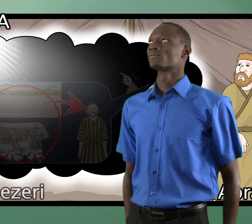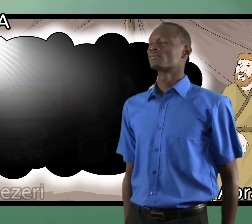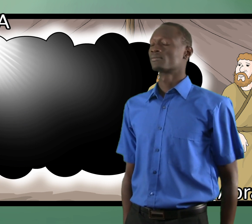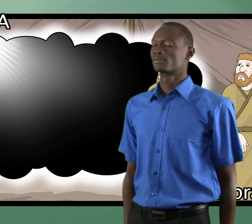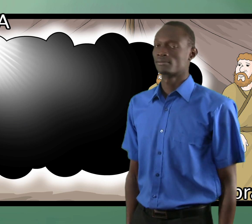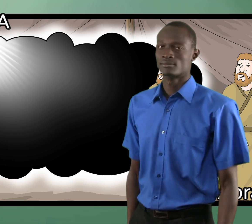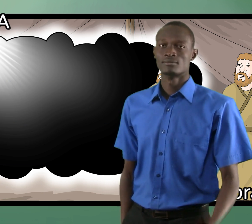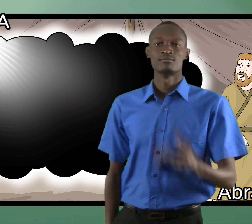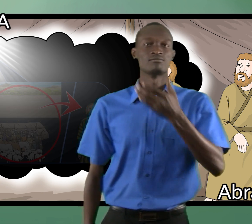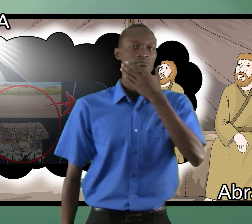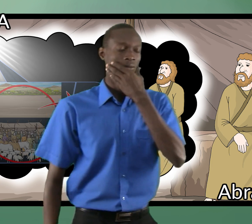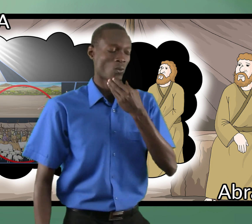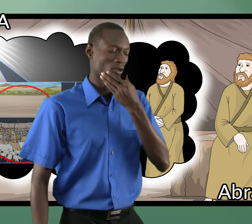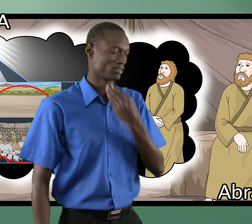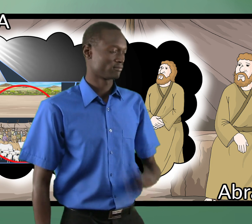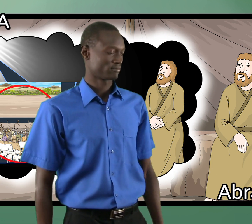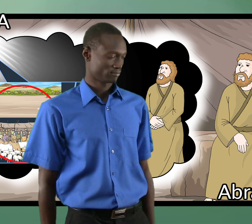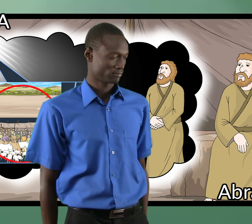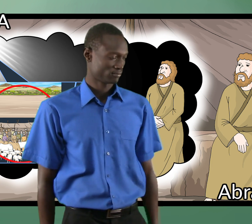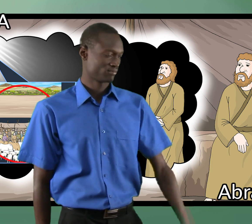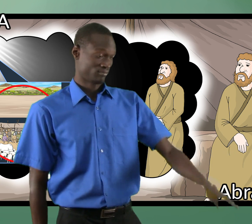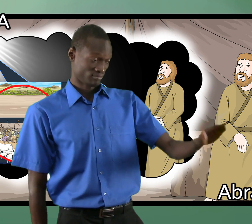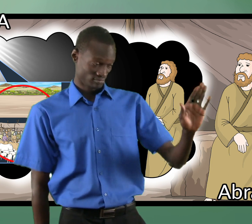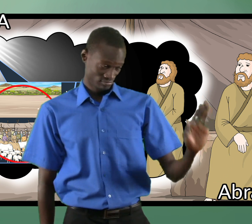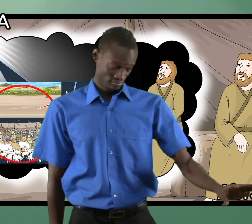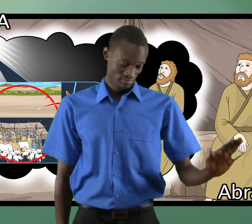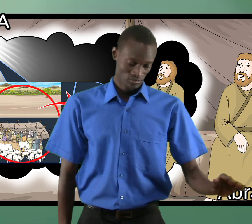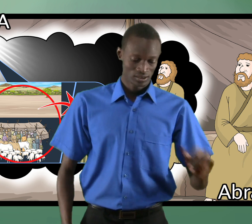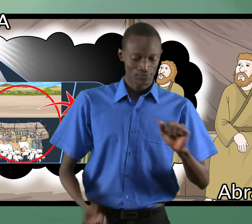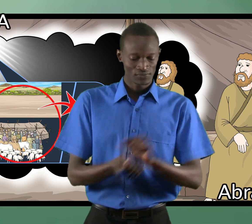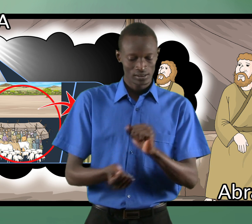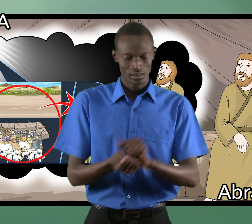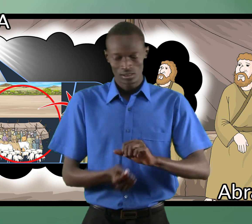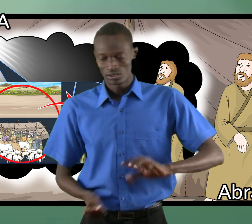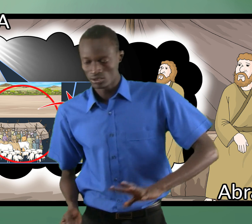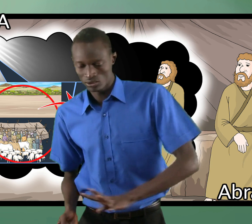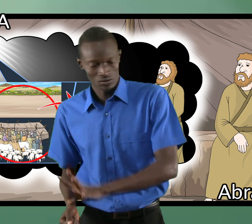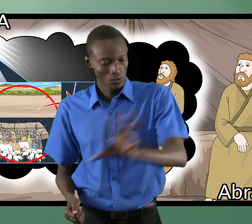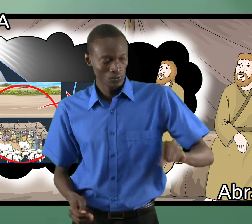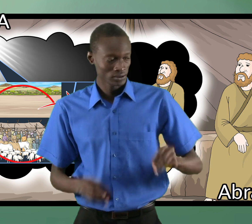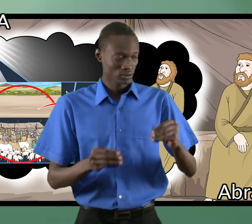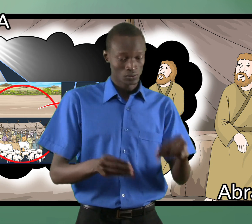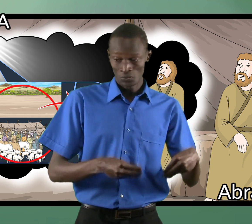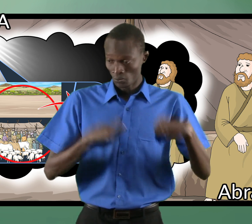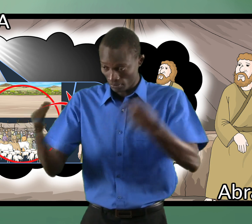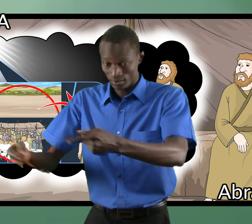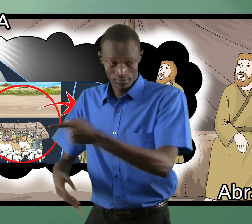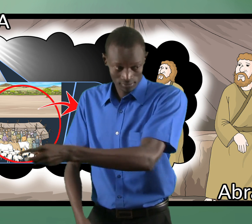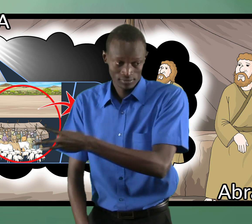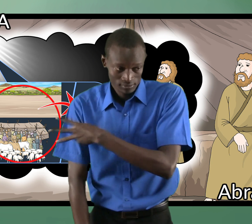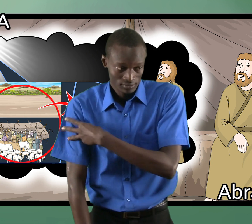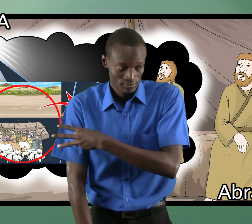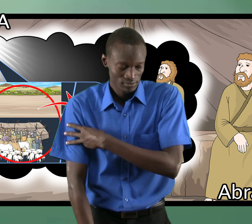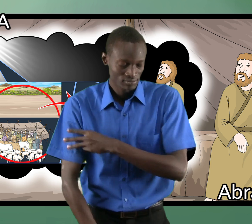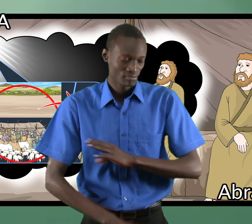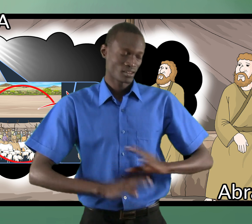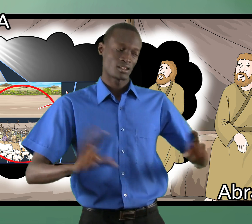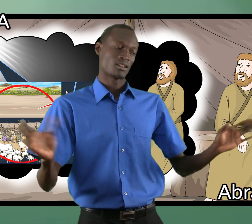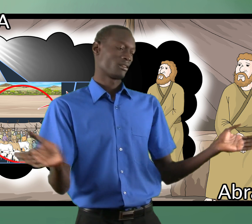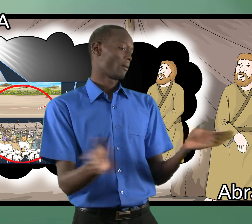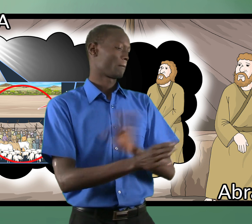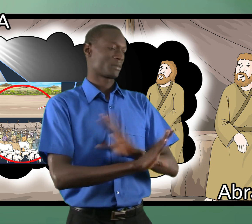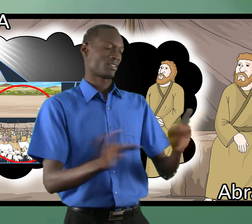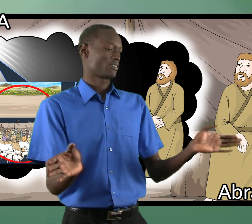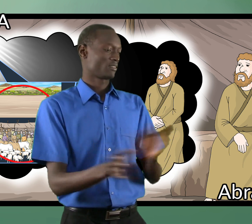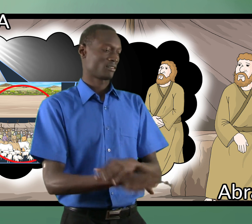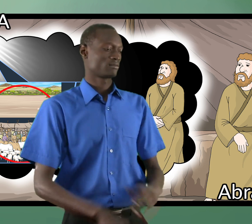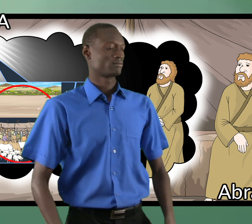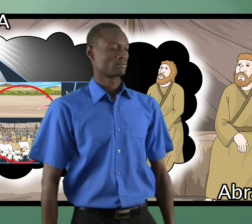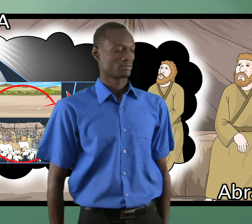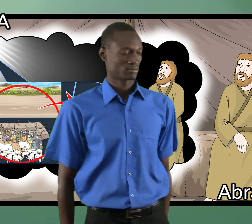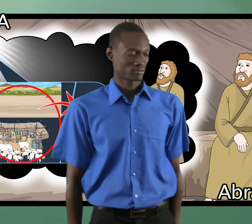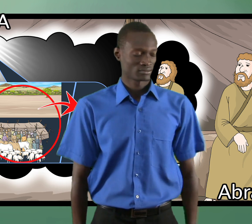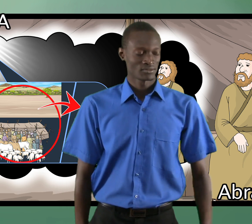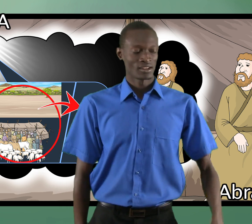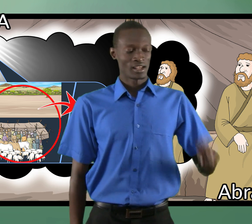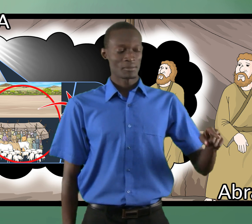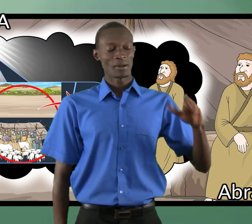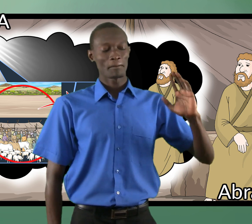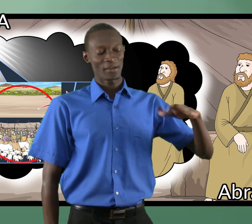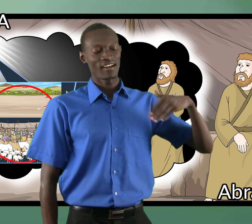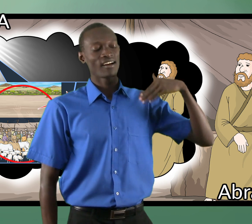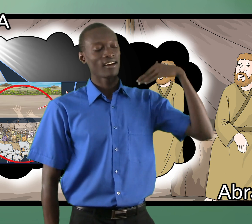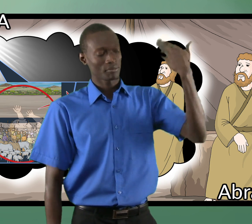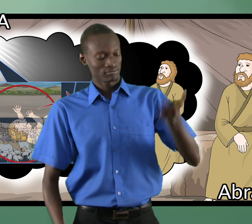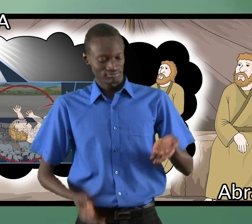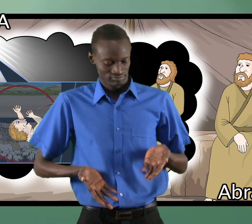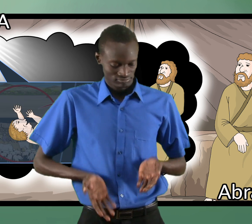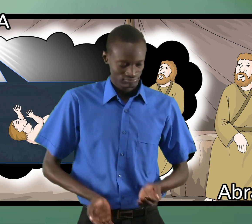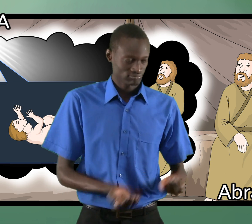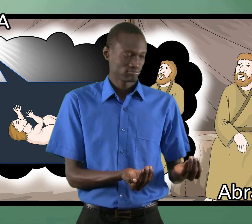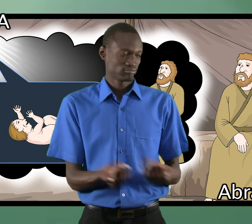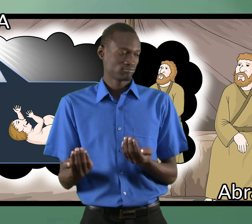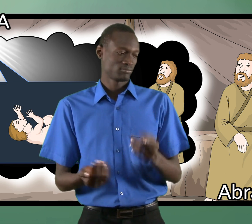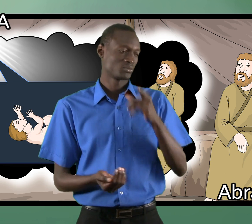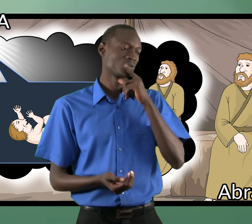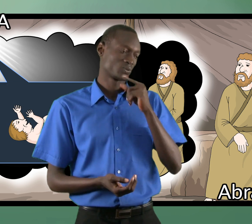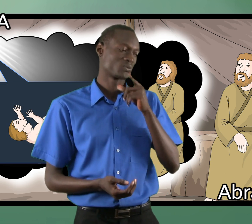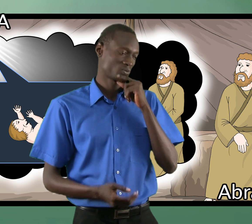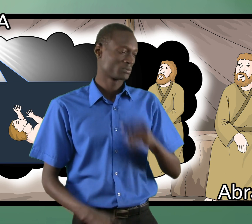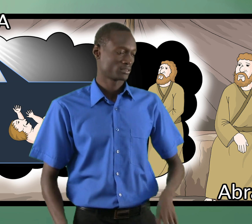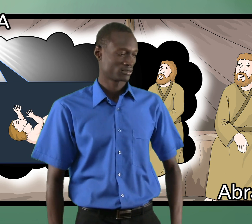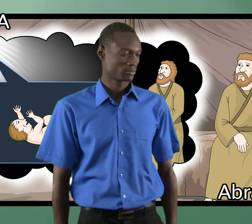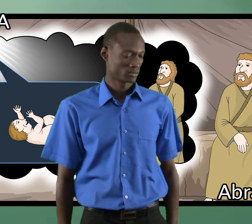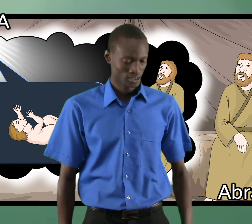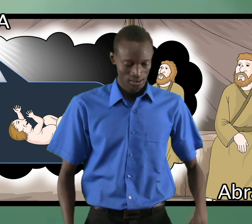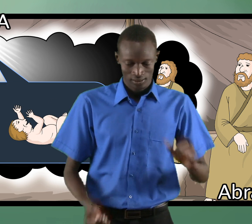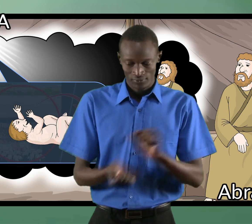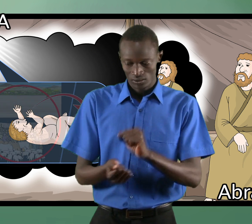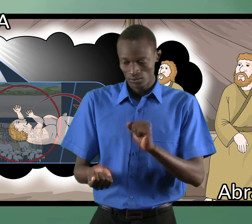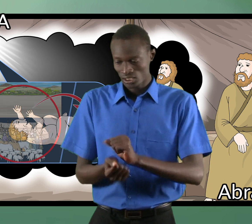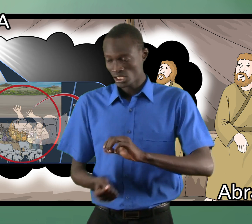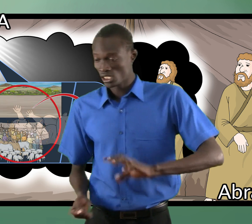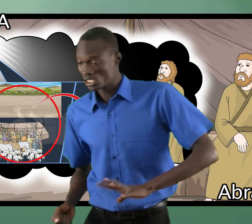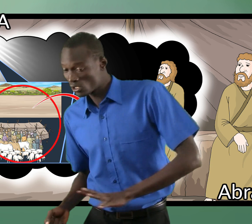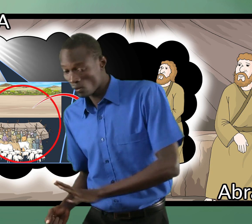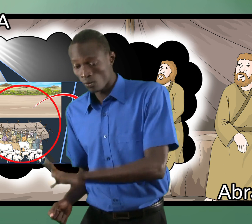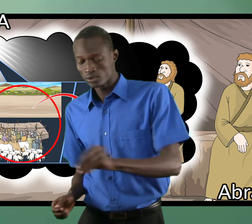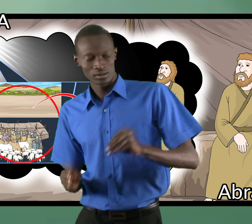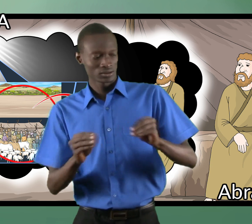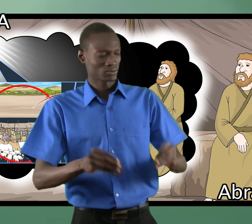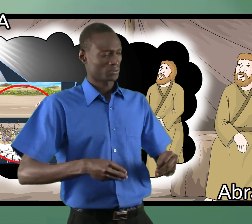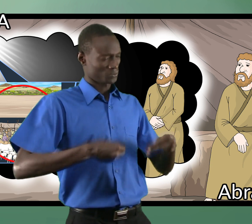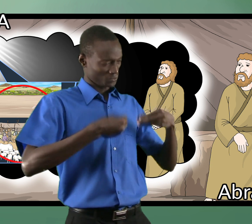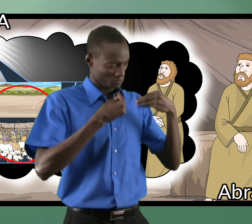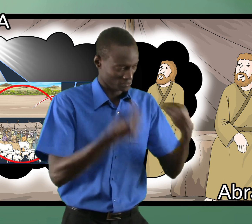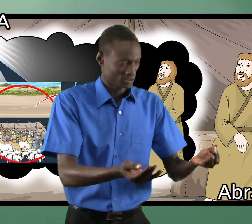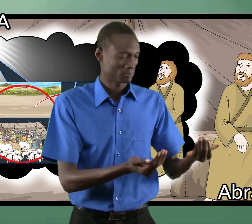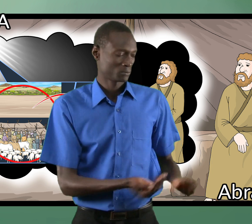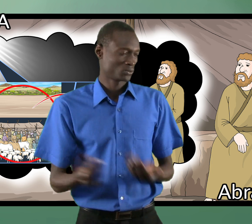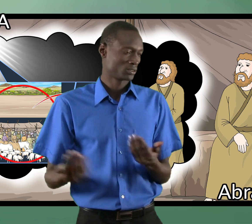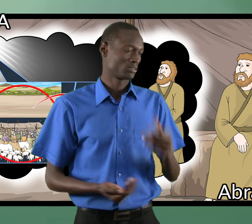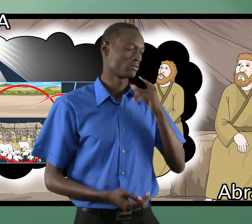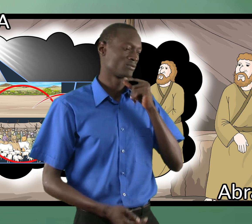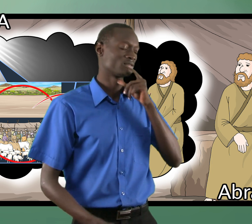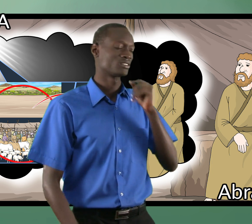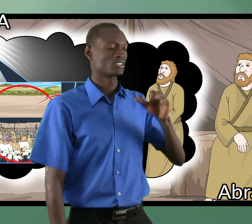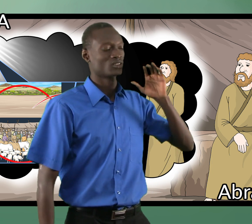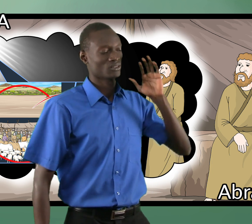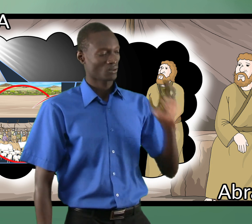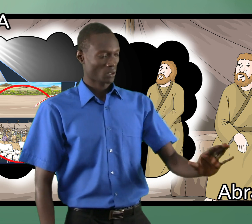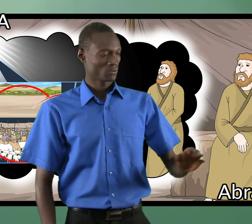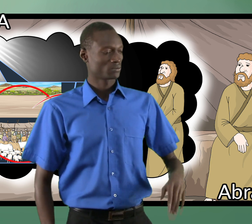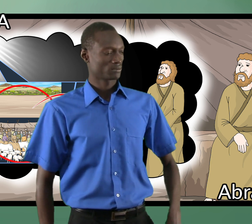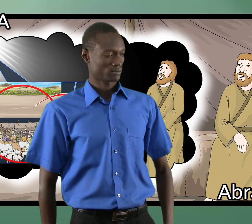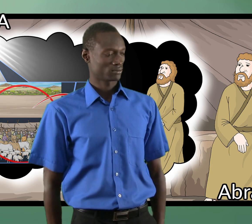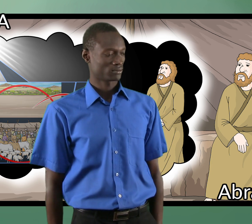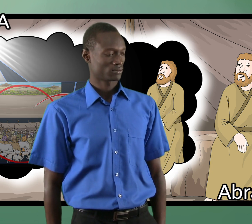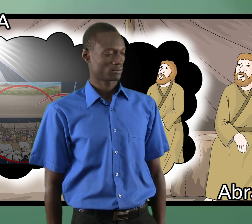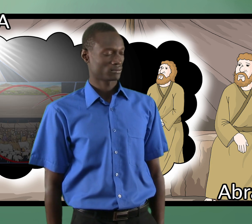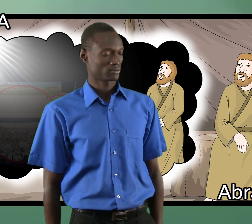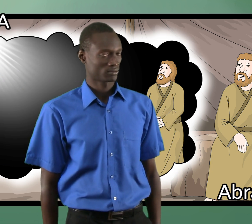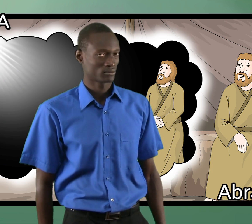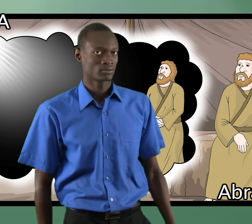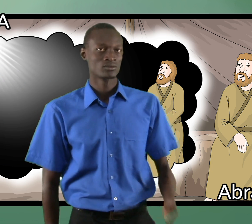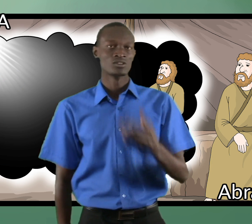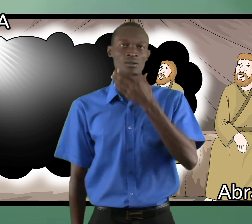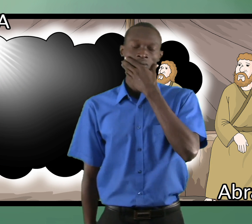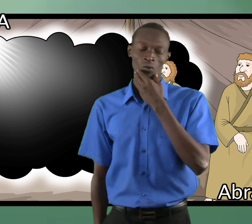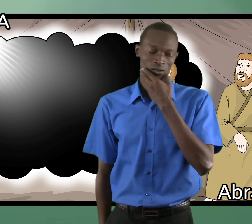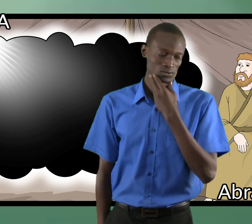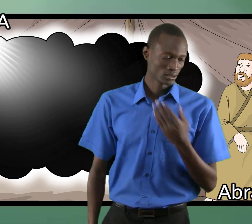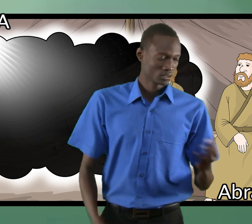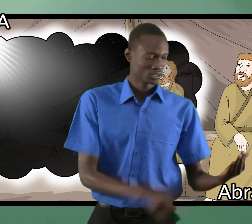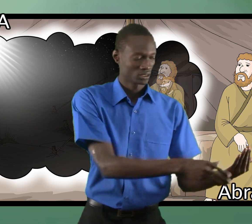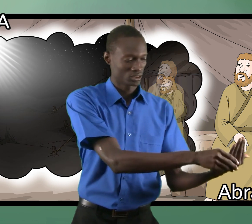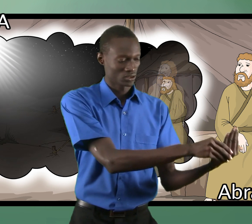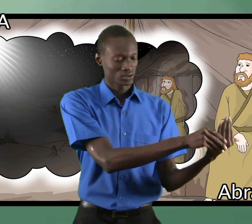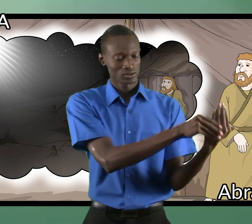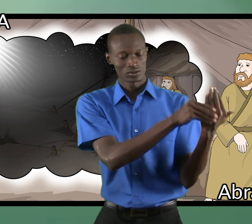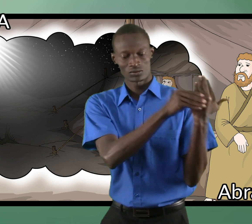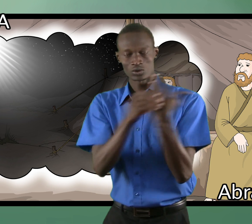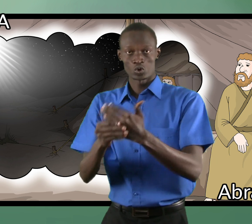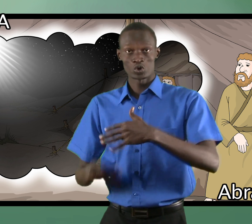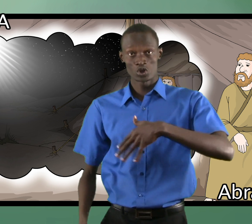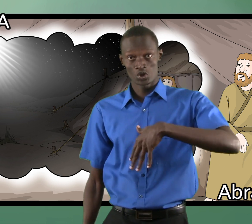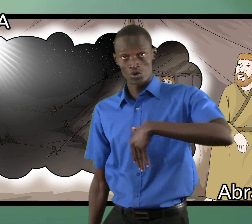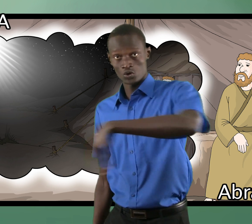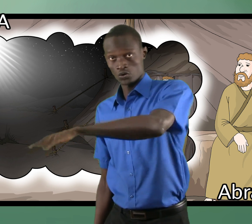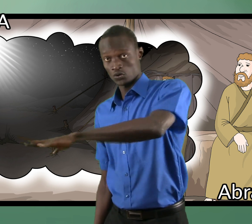Then the word of the LORD came to Abram, saying, “This one will not be your heir, but one who comes from your own body will be your heir.”